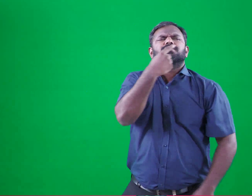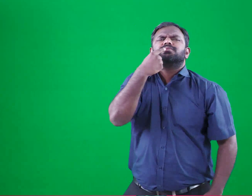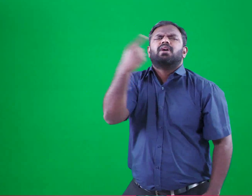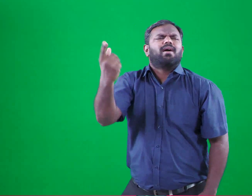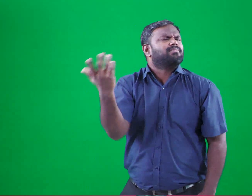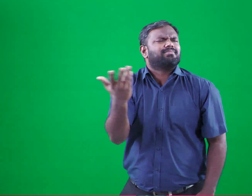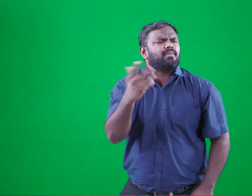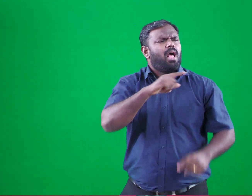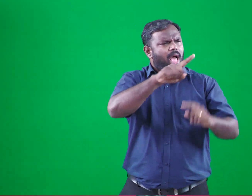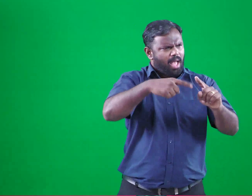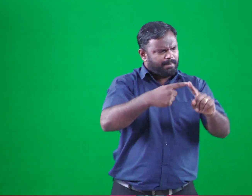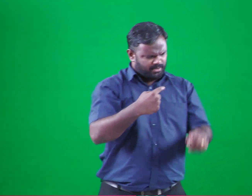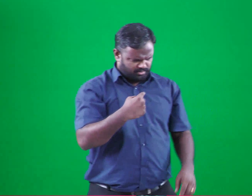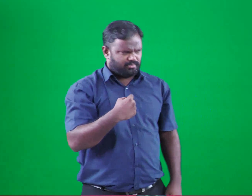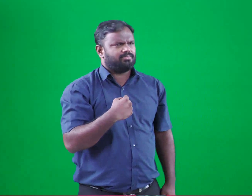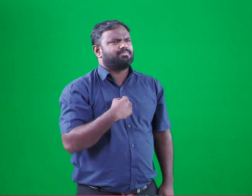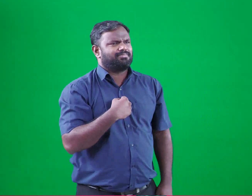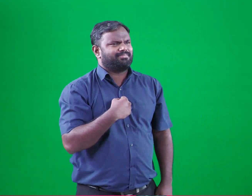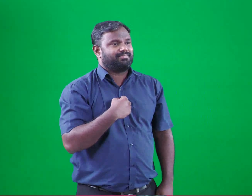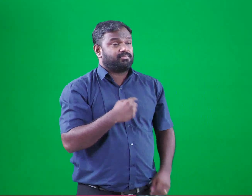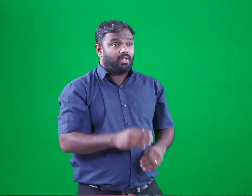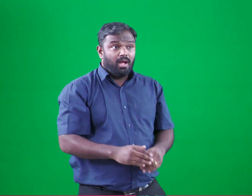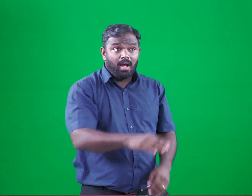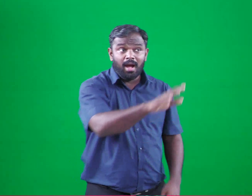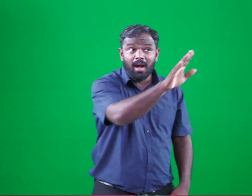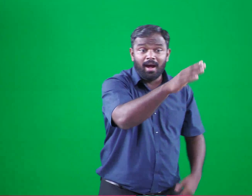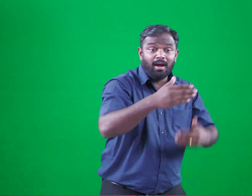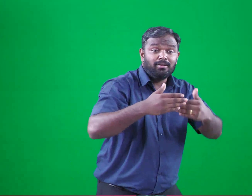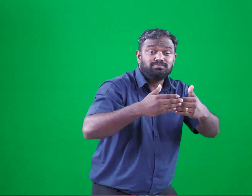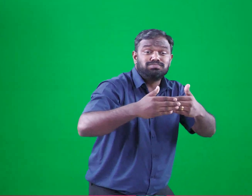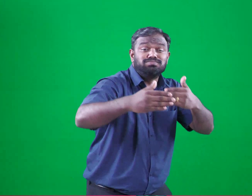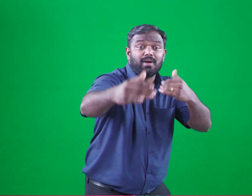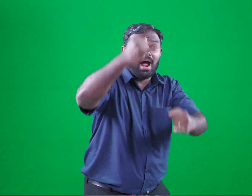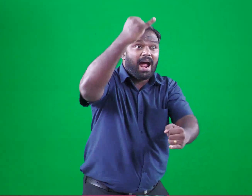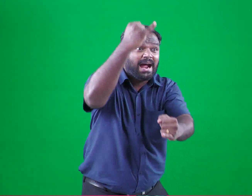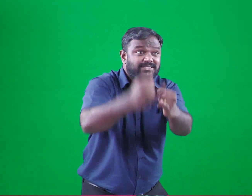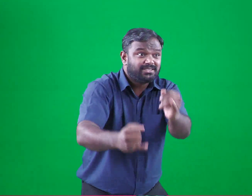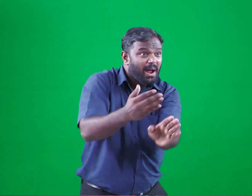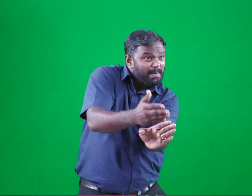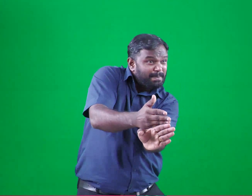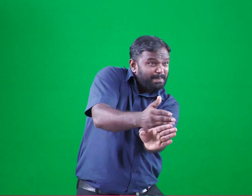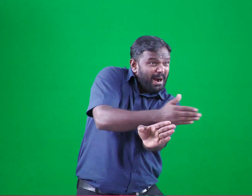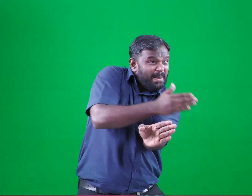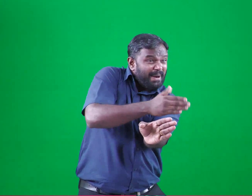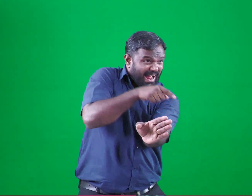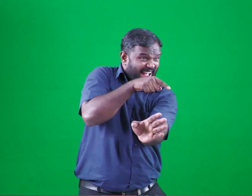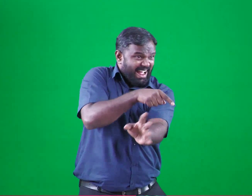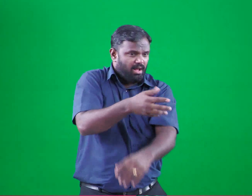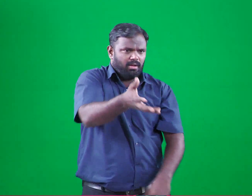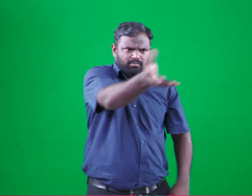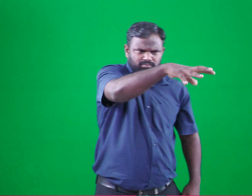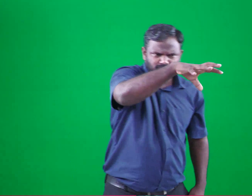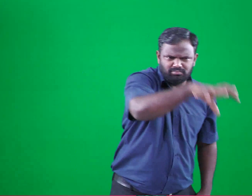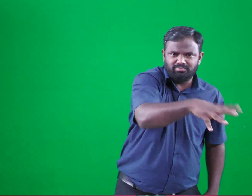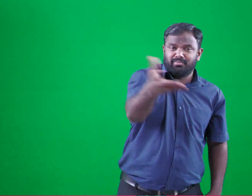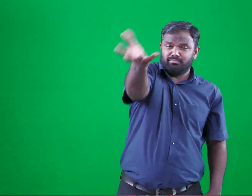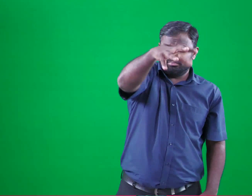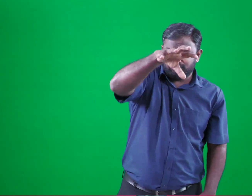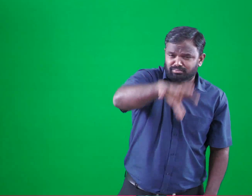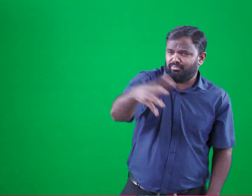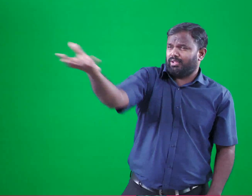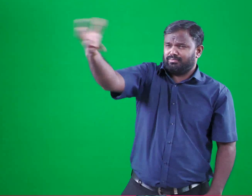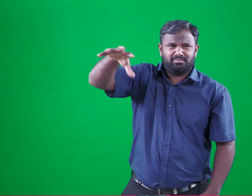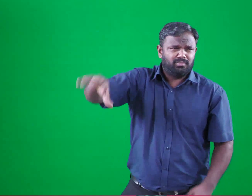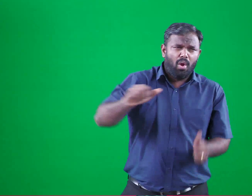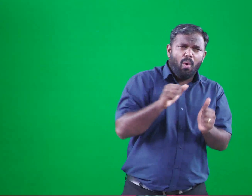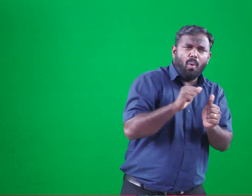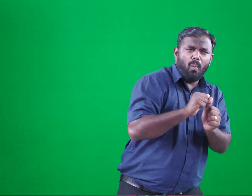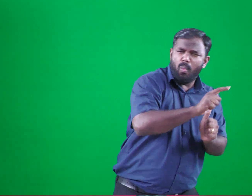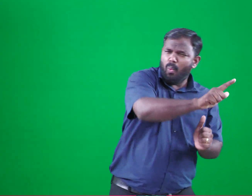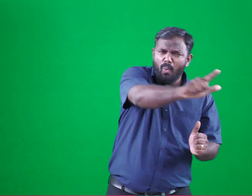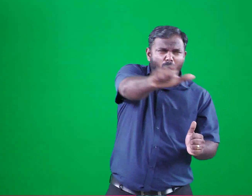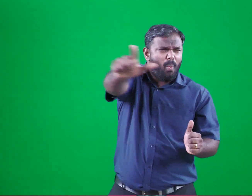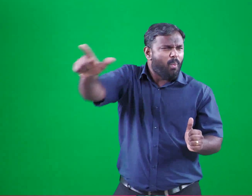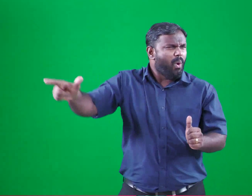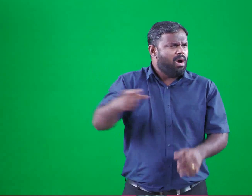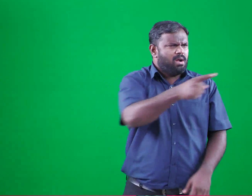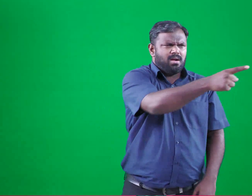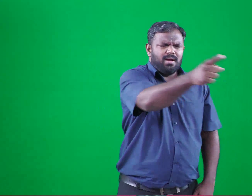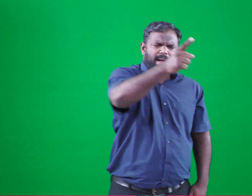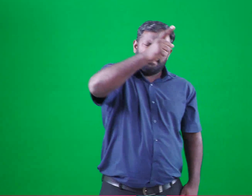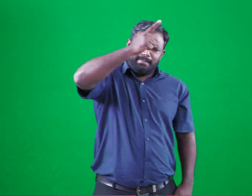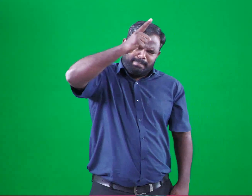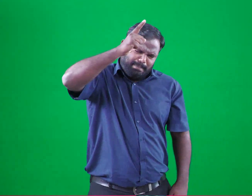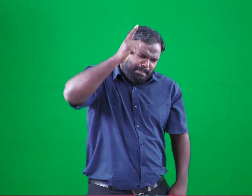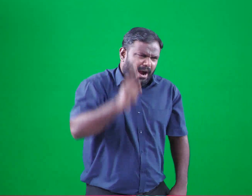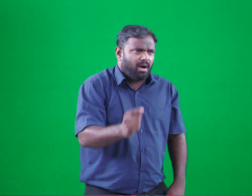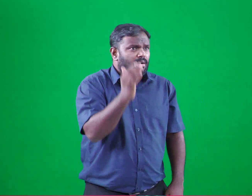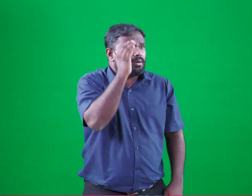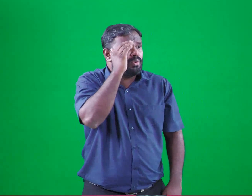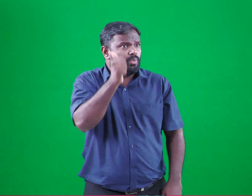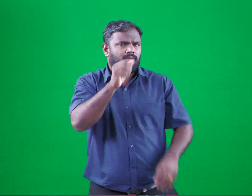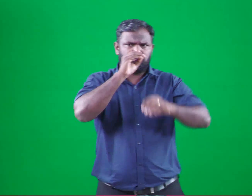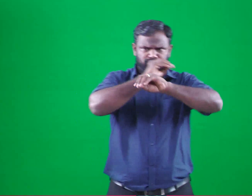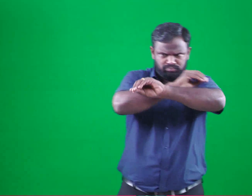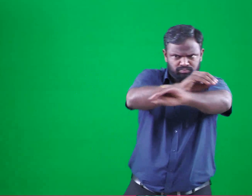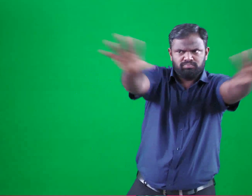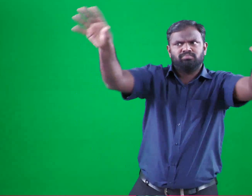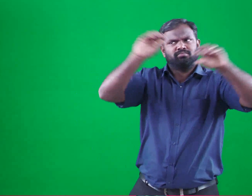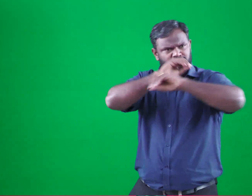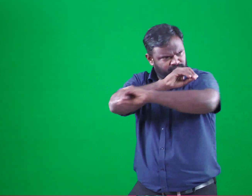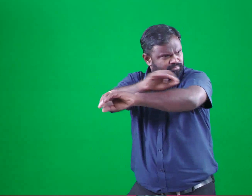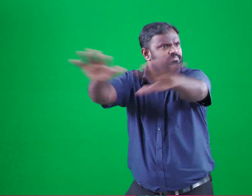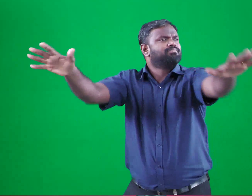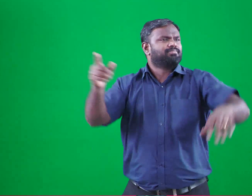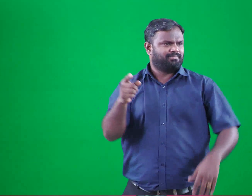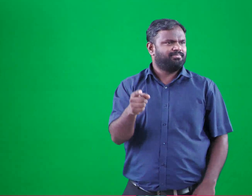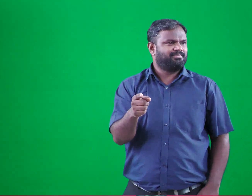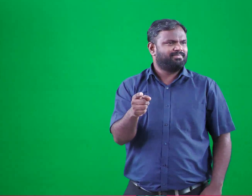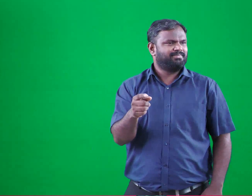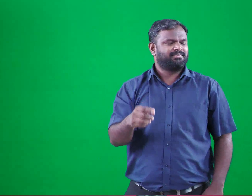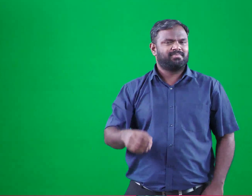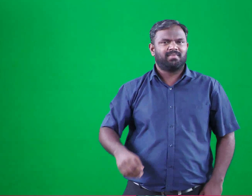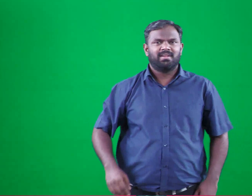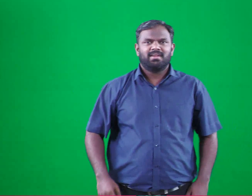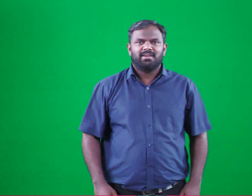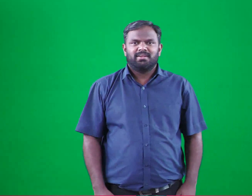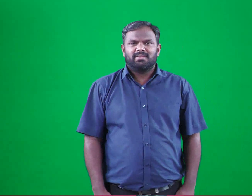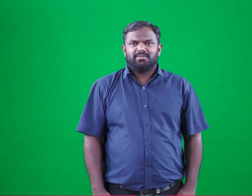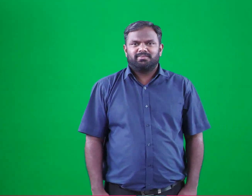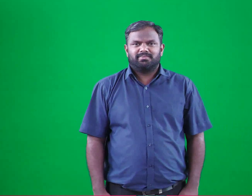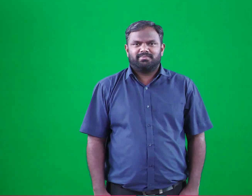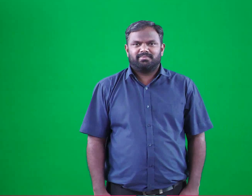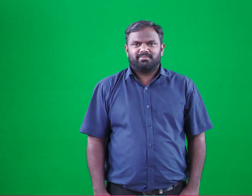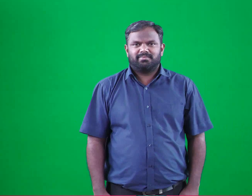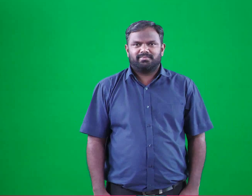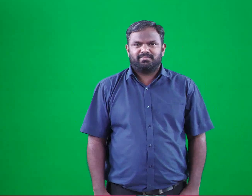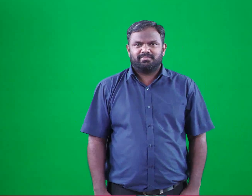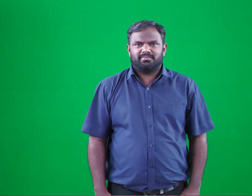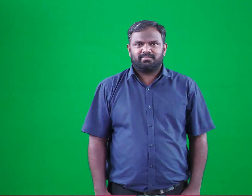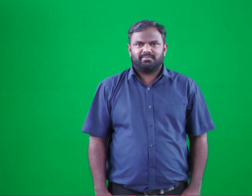And the gospel must first be proclaimed to all the nations.